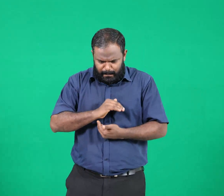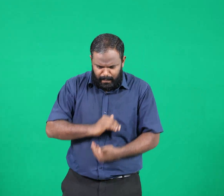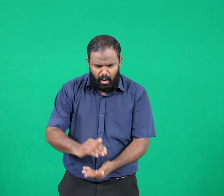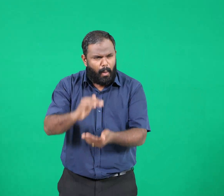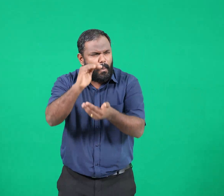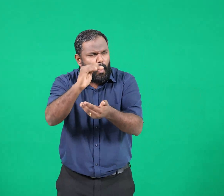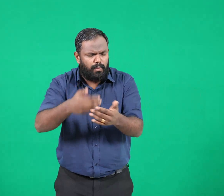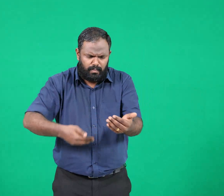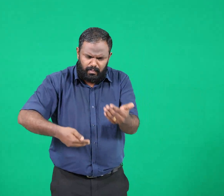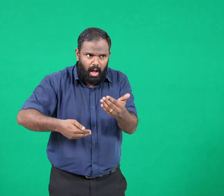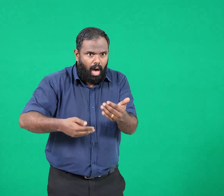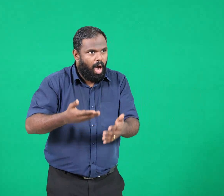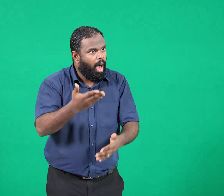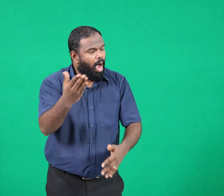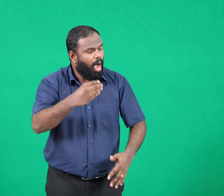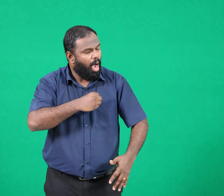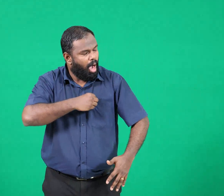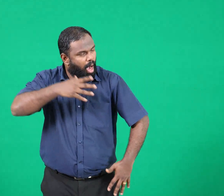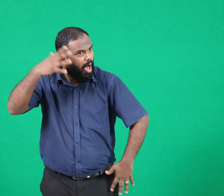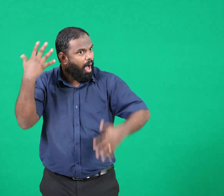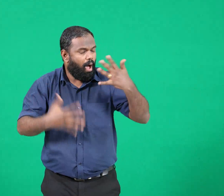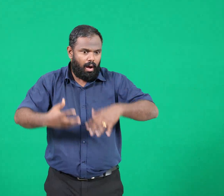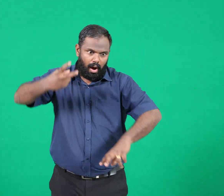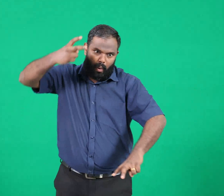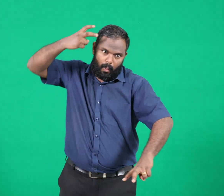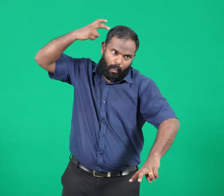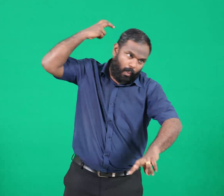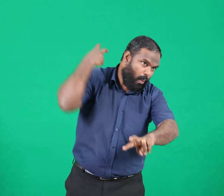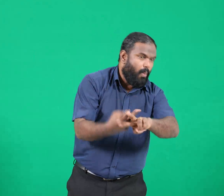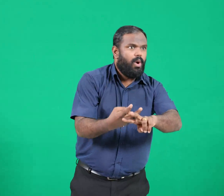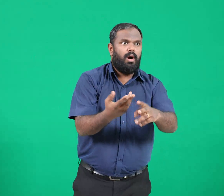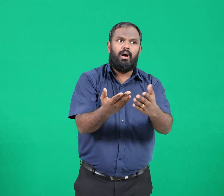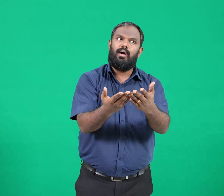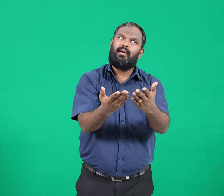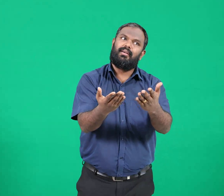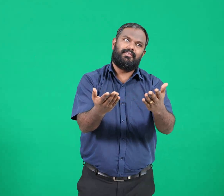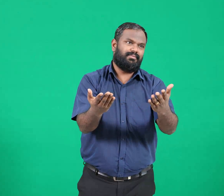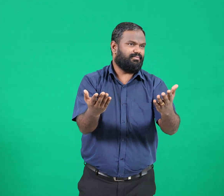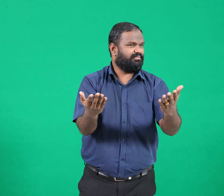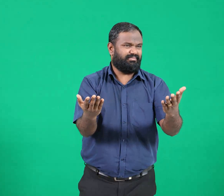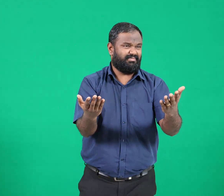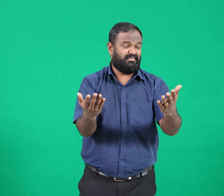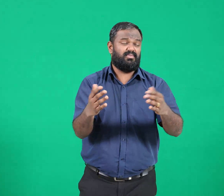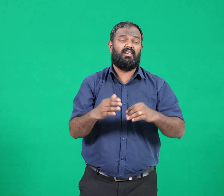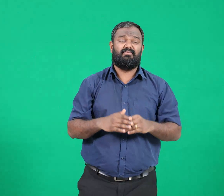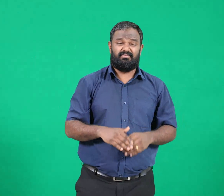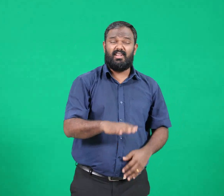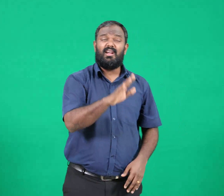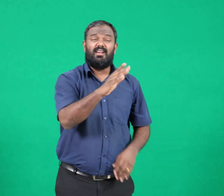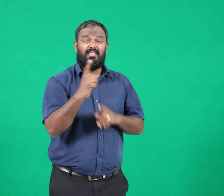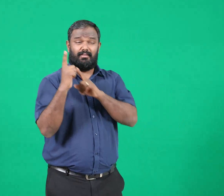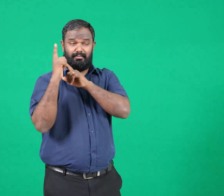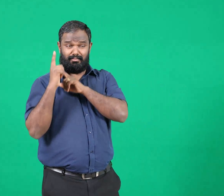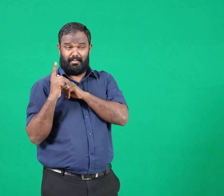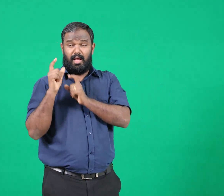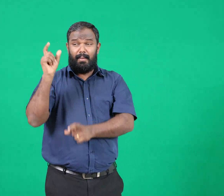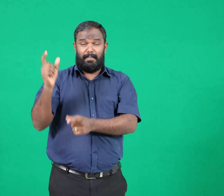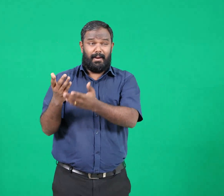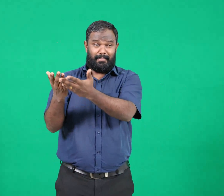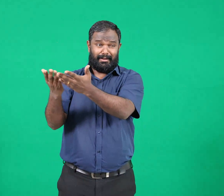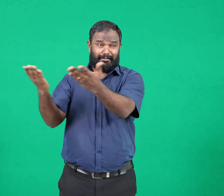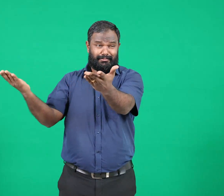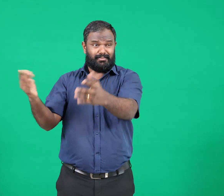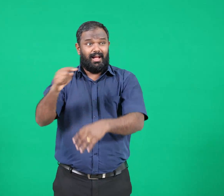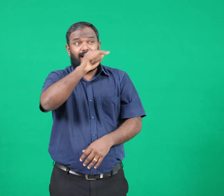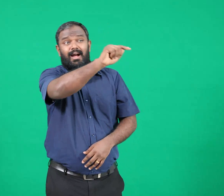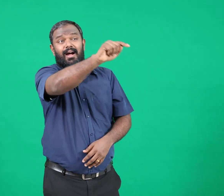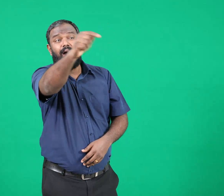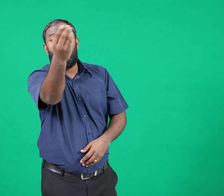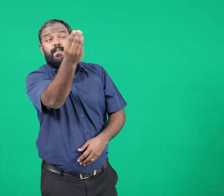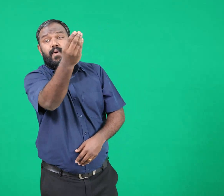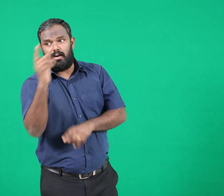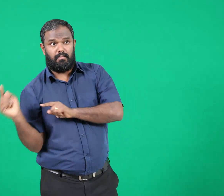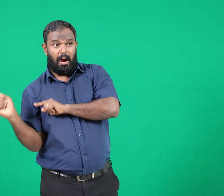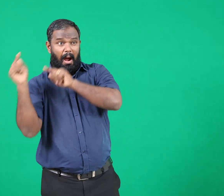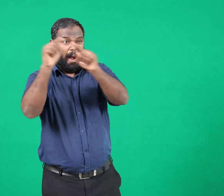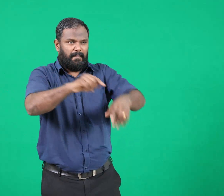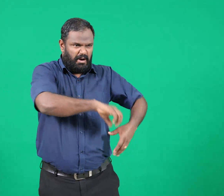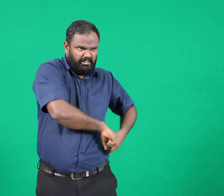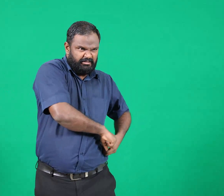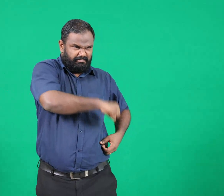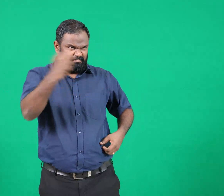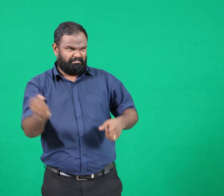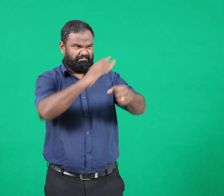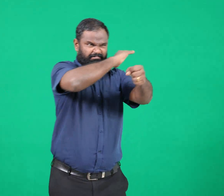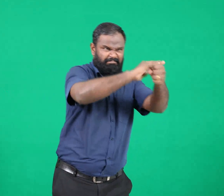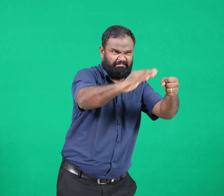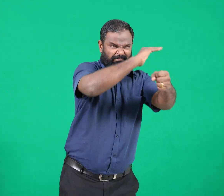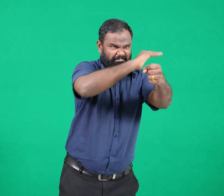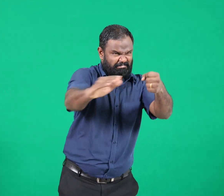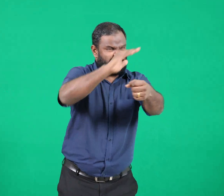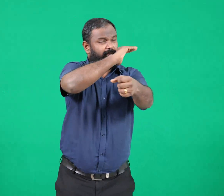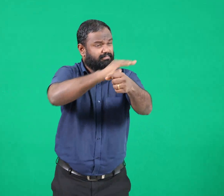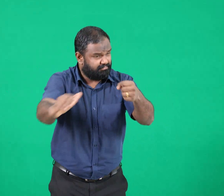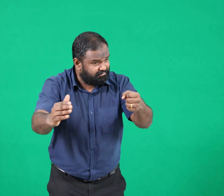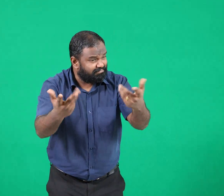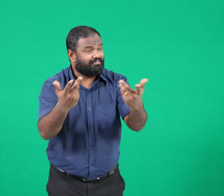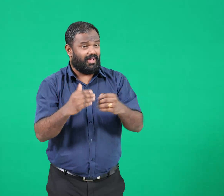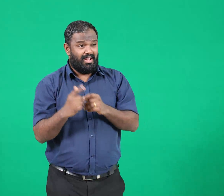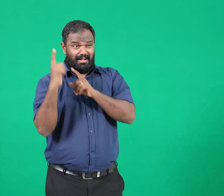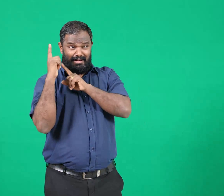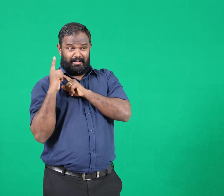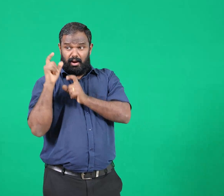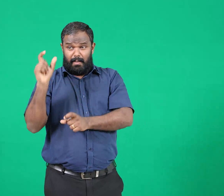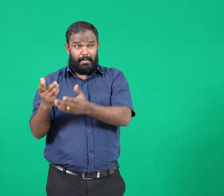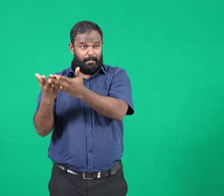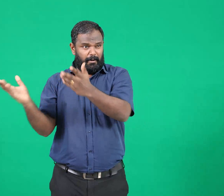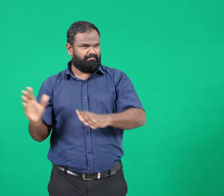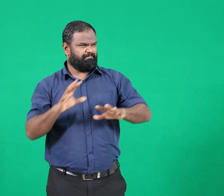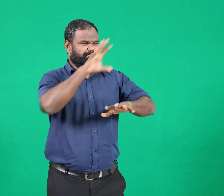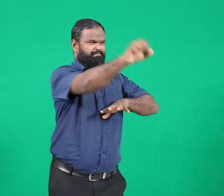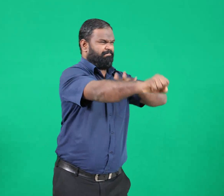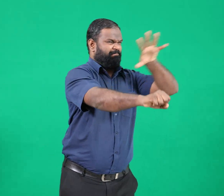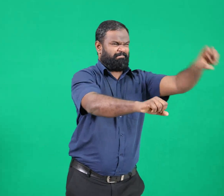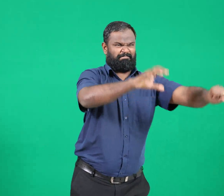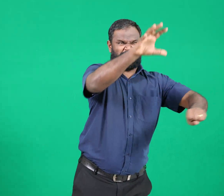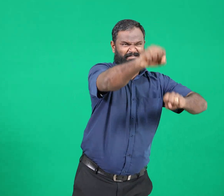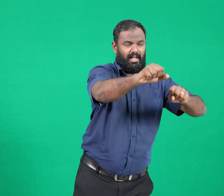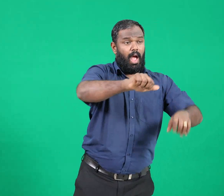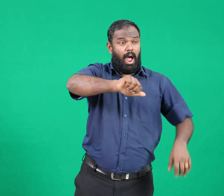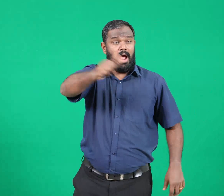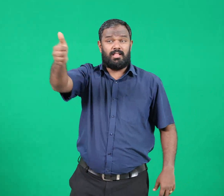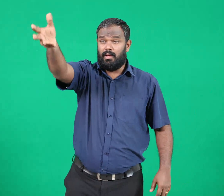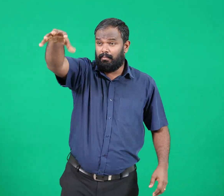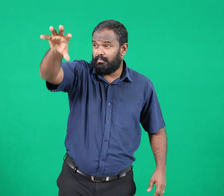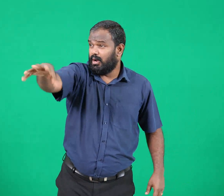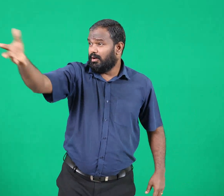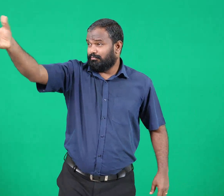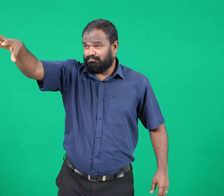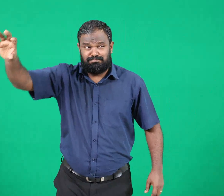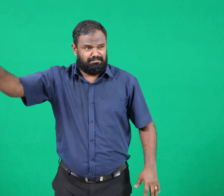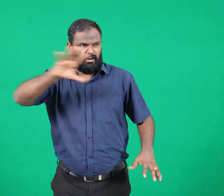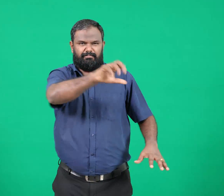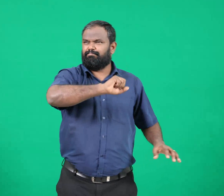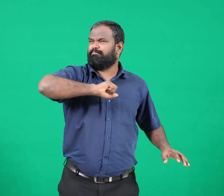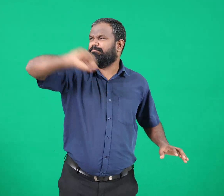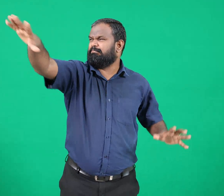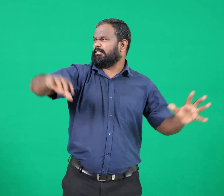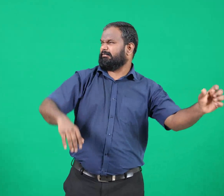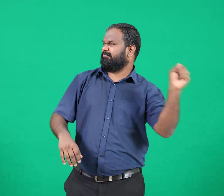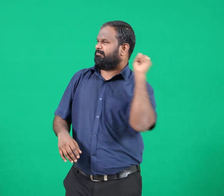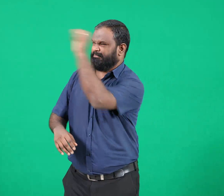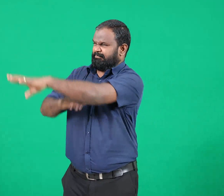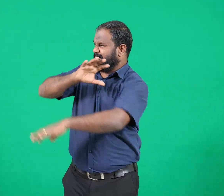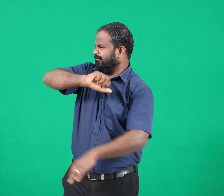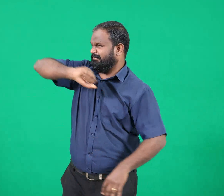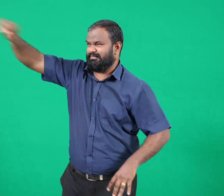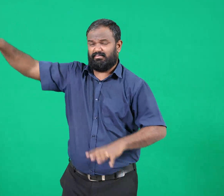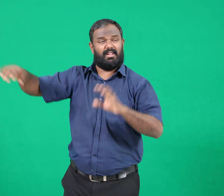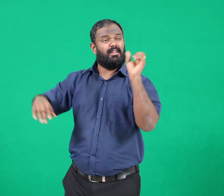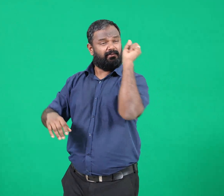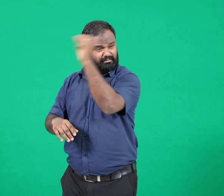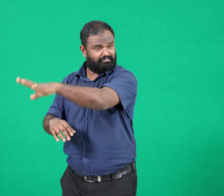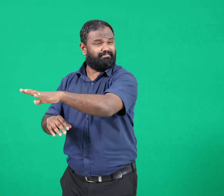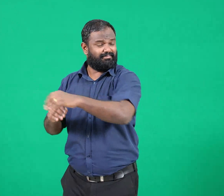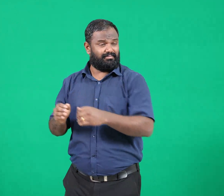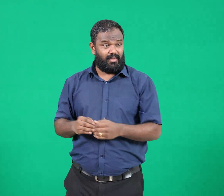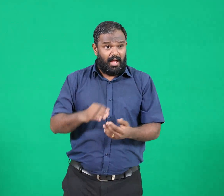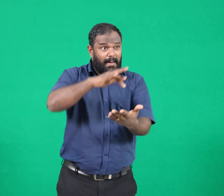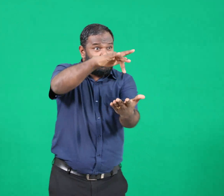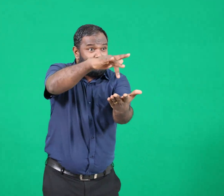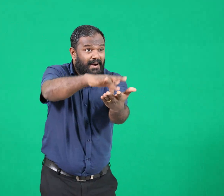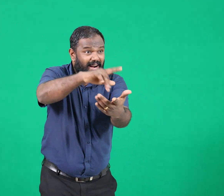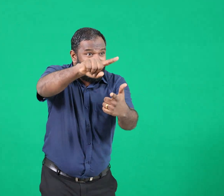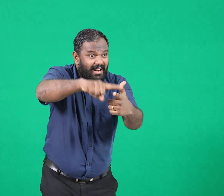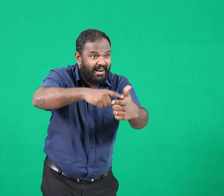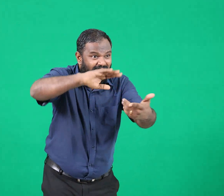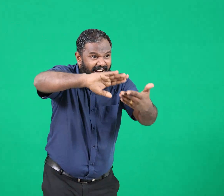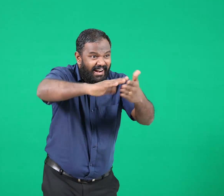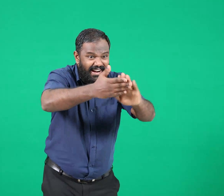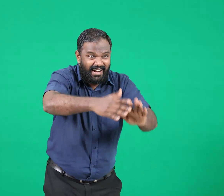They will fall by the edge of the sword and be led captive into all the nations.